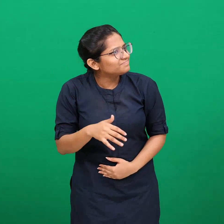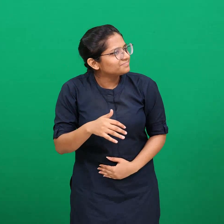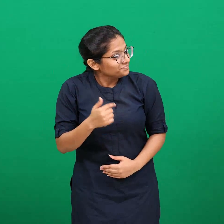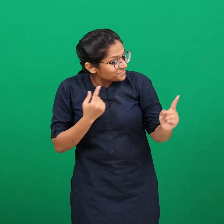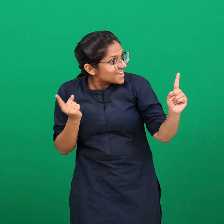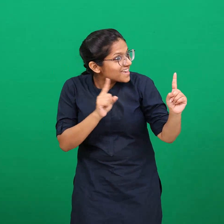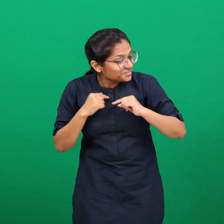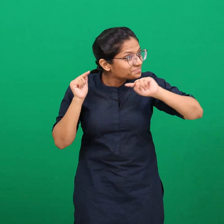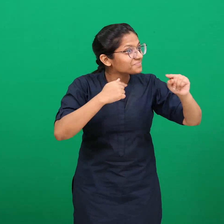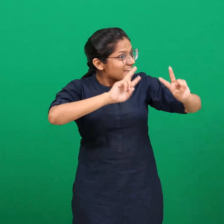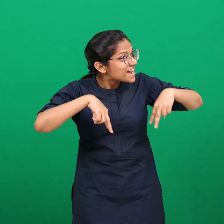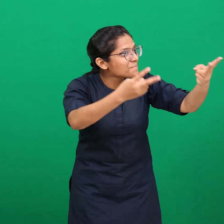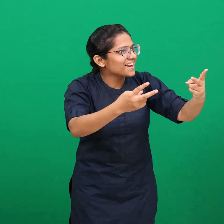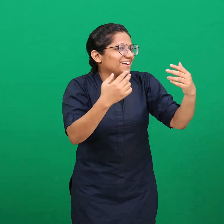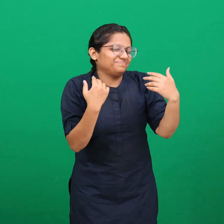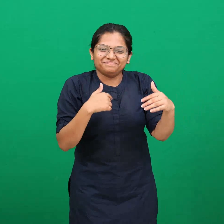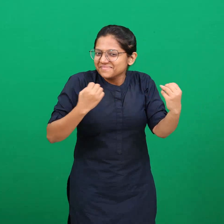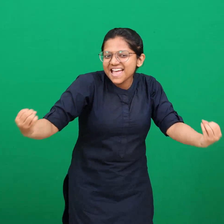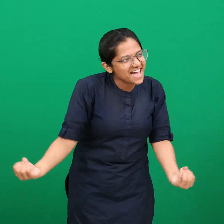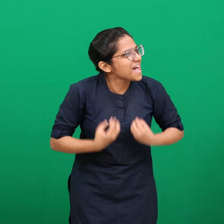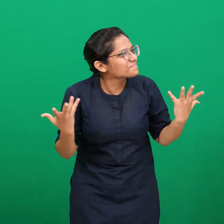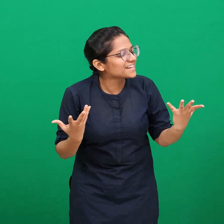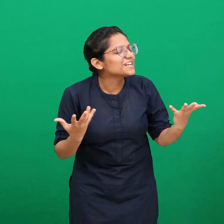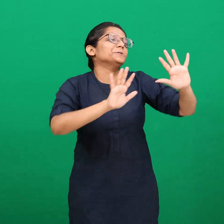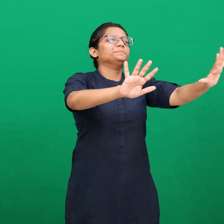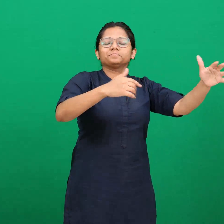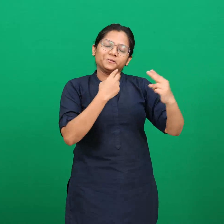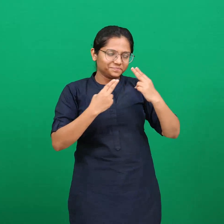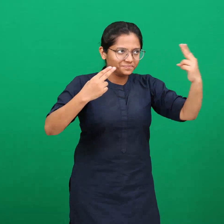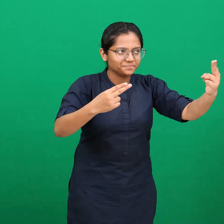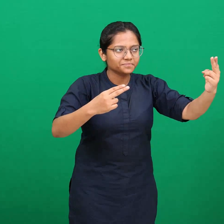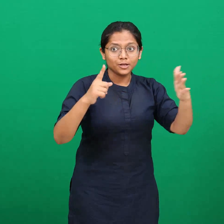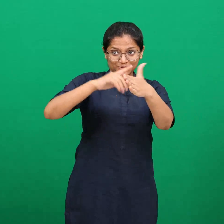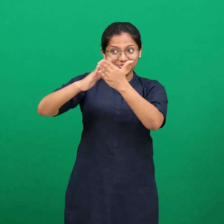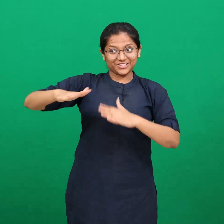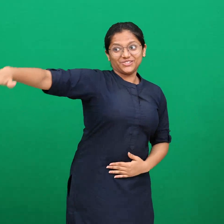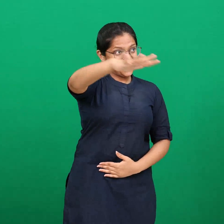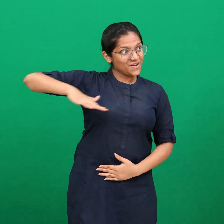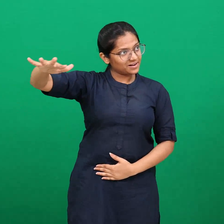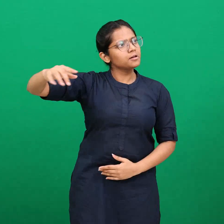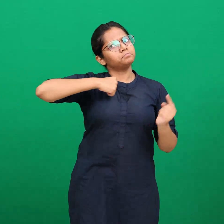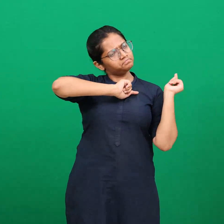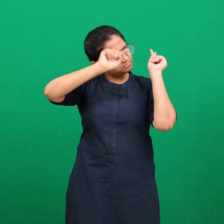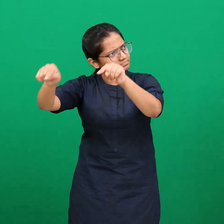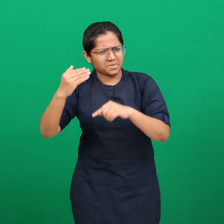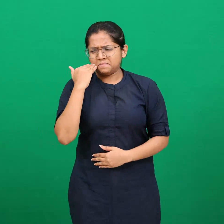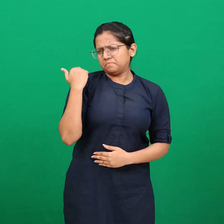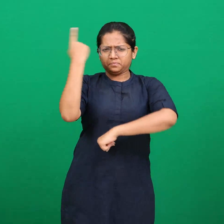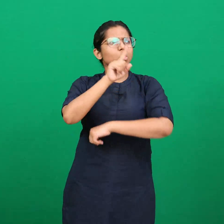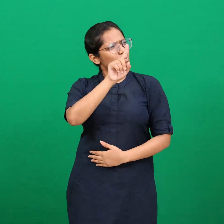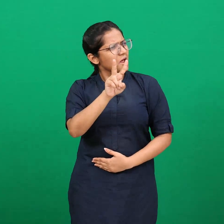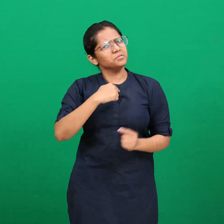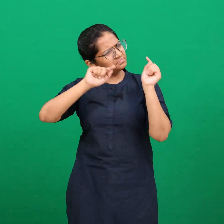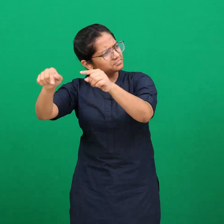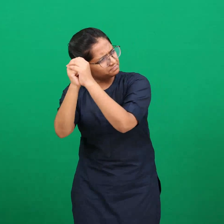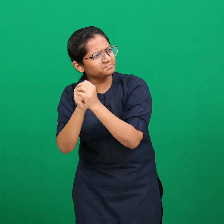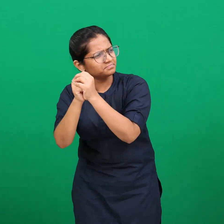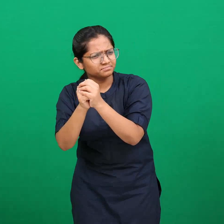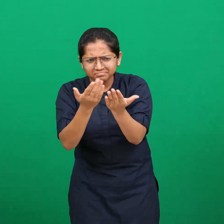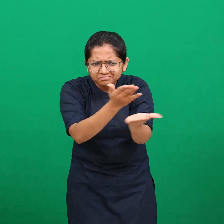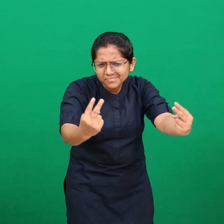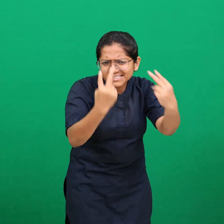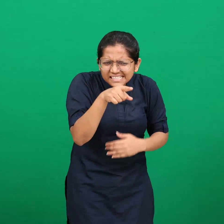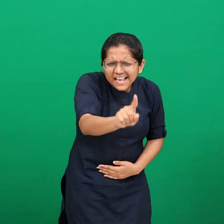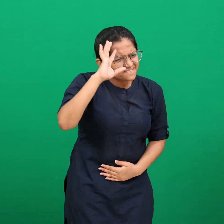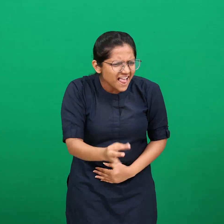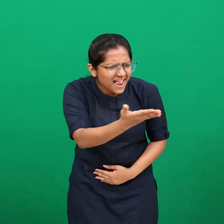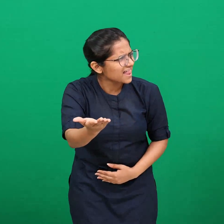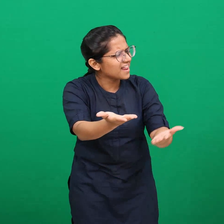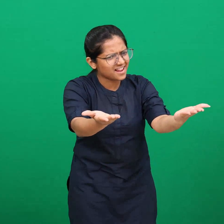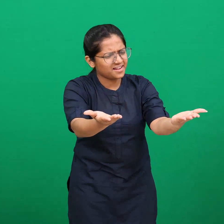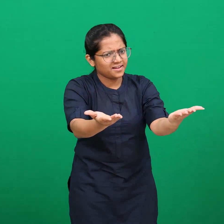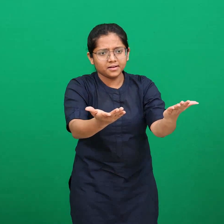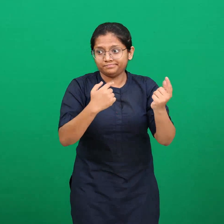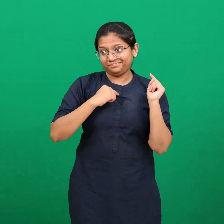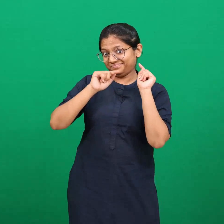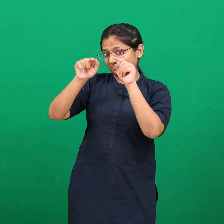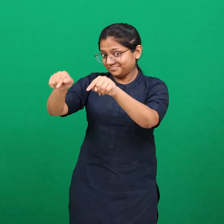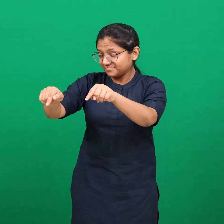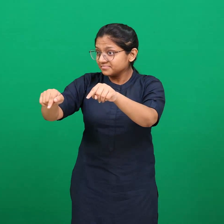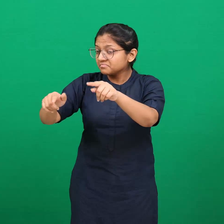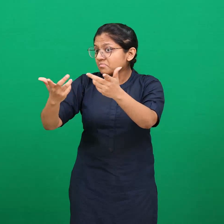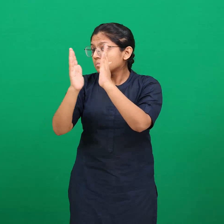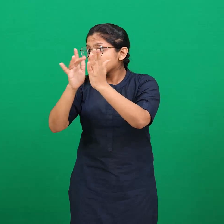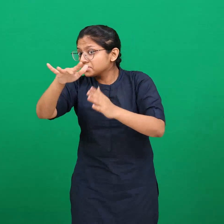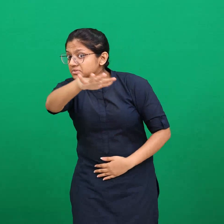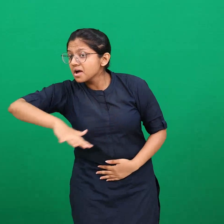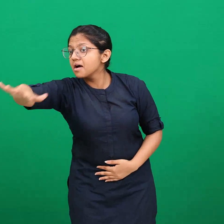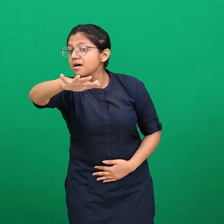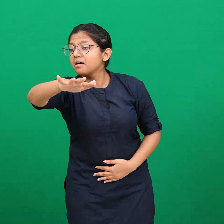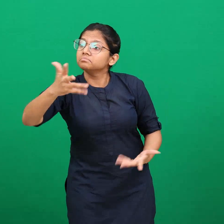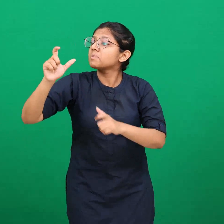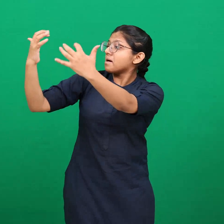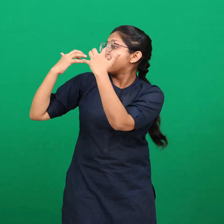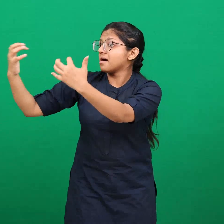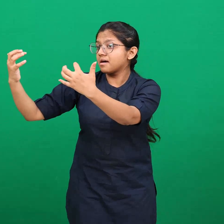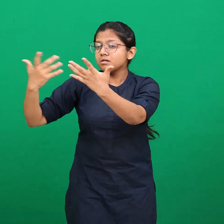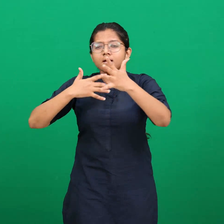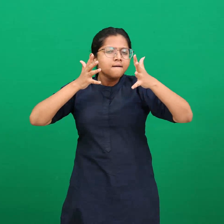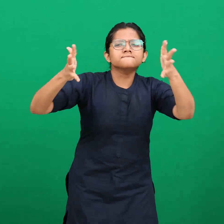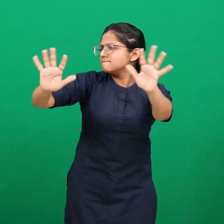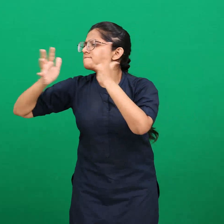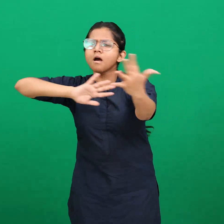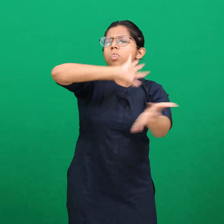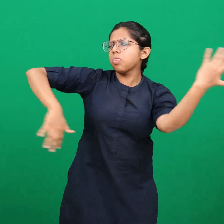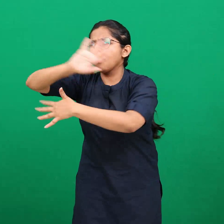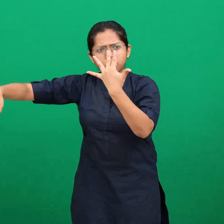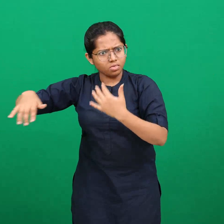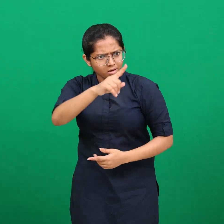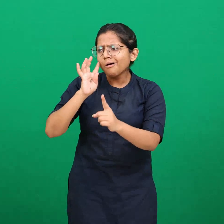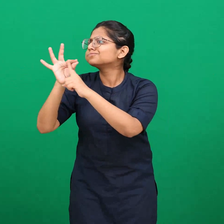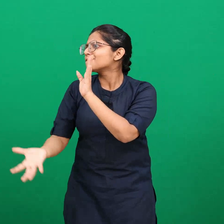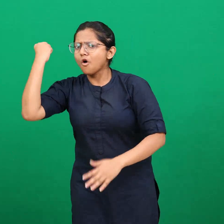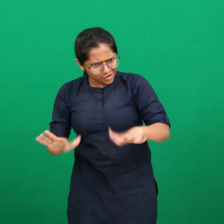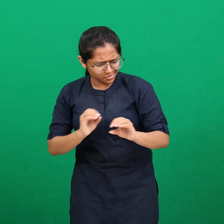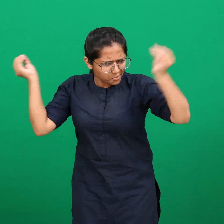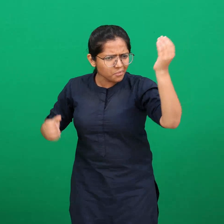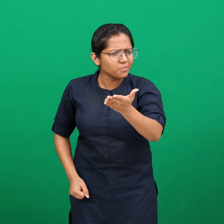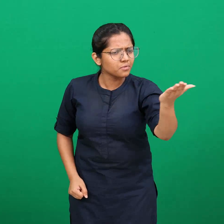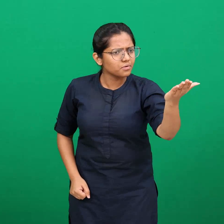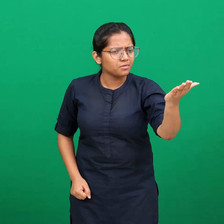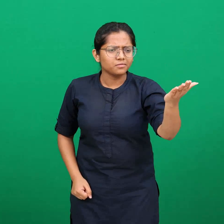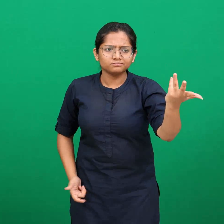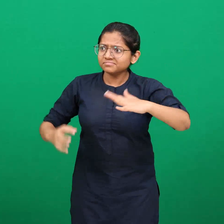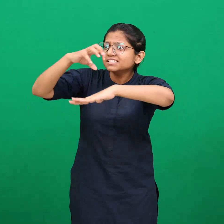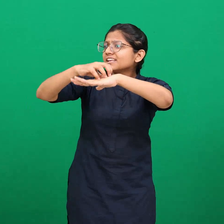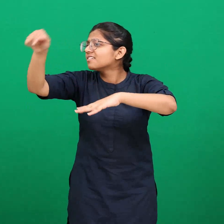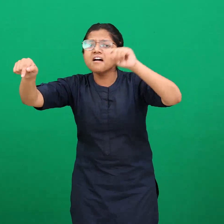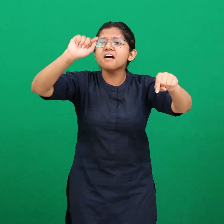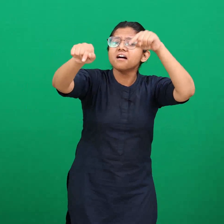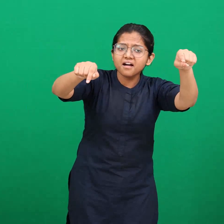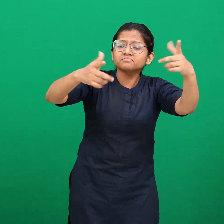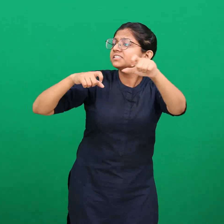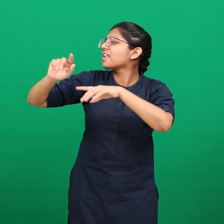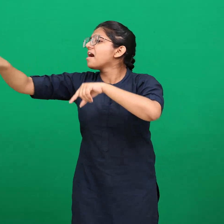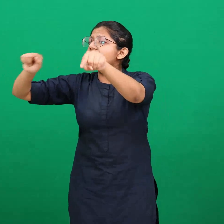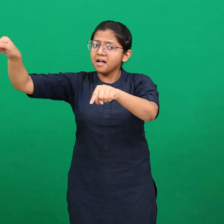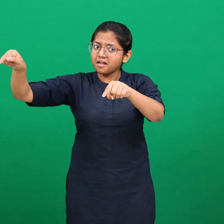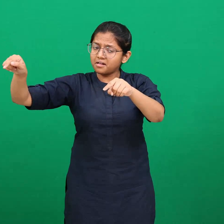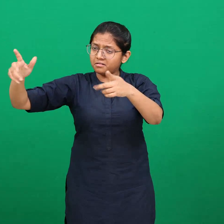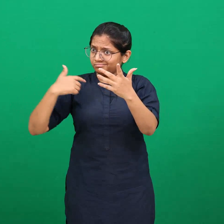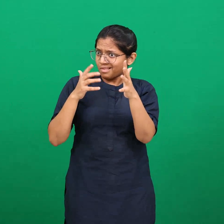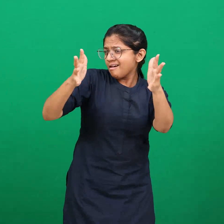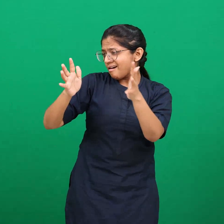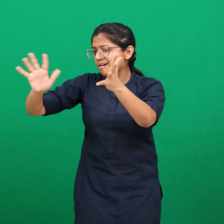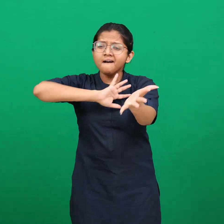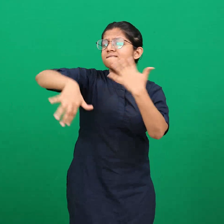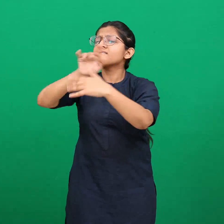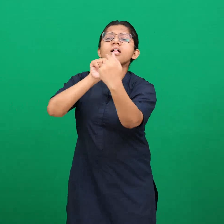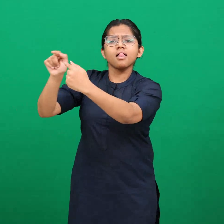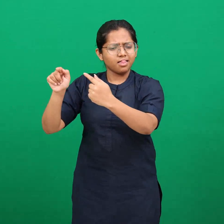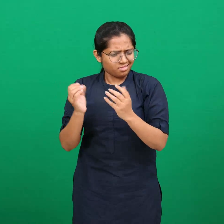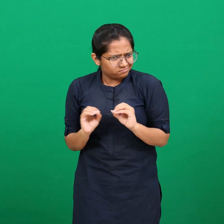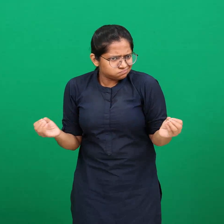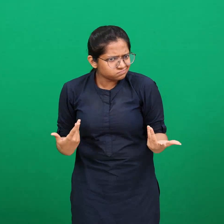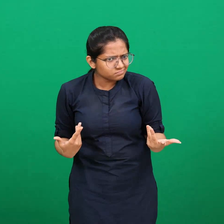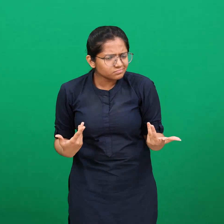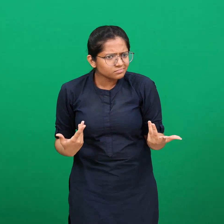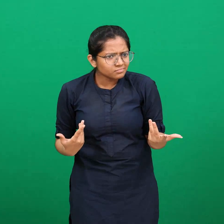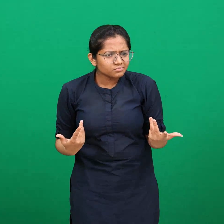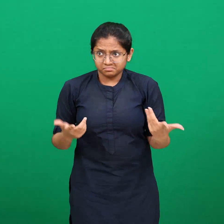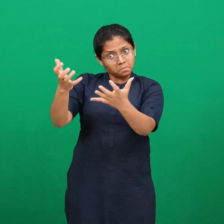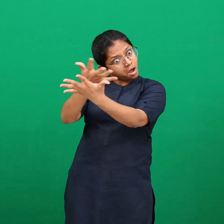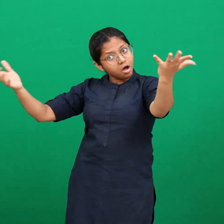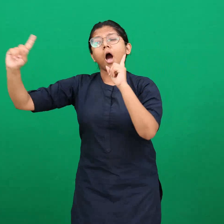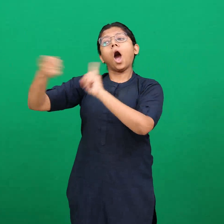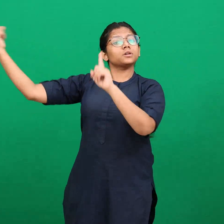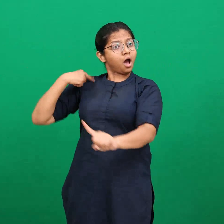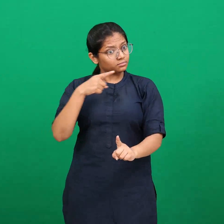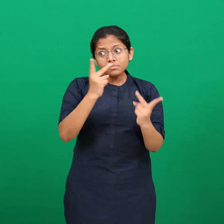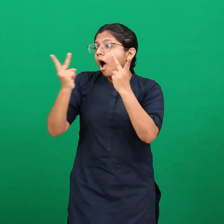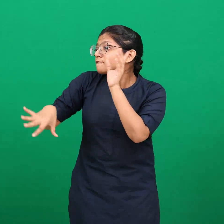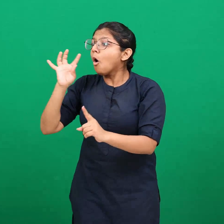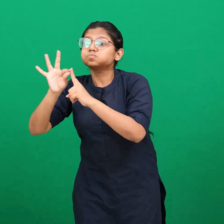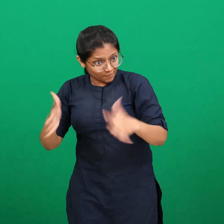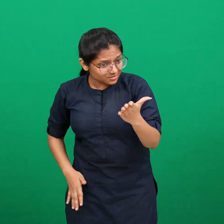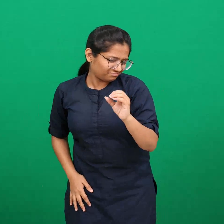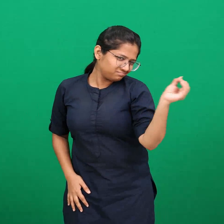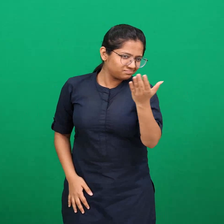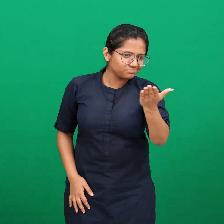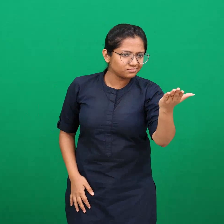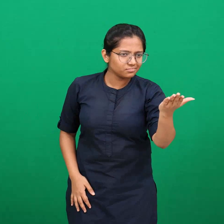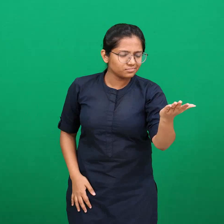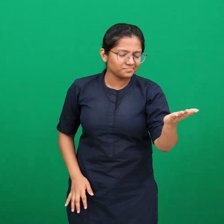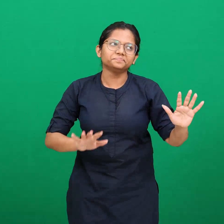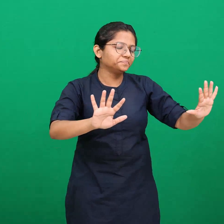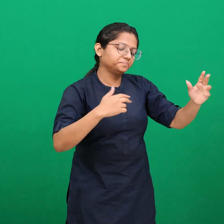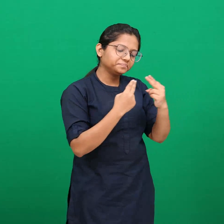You can verify for yourself that no more than twelve days ago I went up to Jerusalem to worship. Yet my accusers did not find me debating with anyone in the temple or riling up a crowd in the synagogues or in the city.